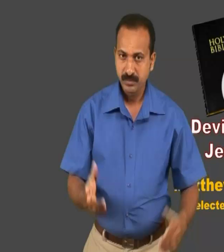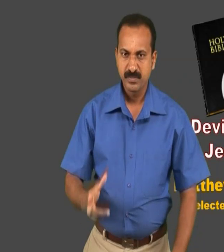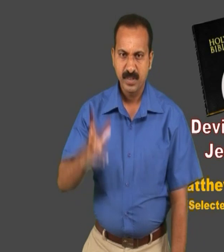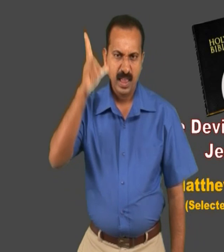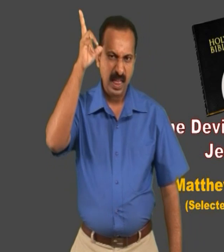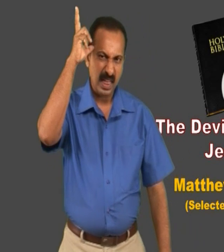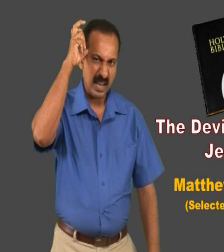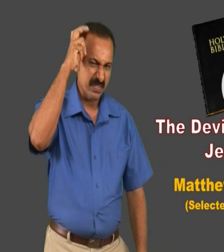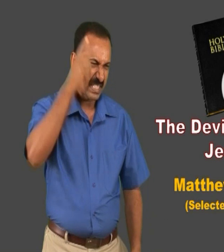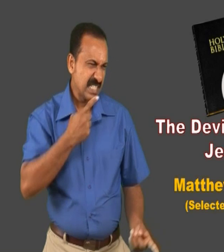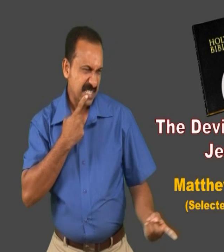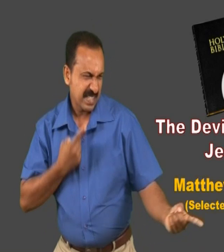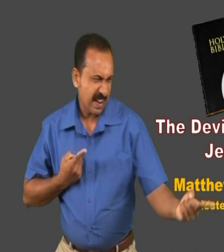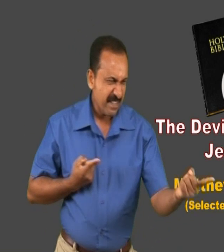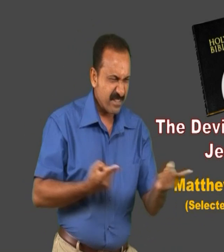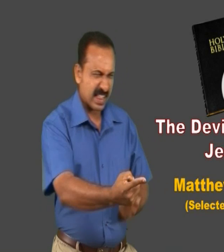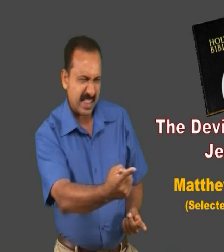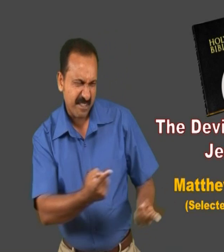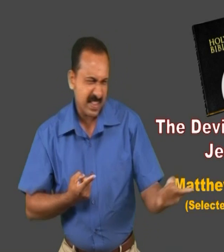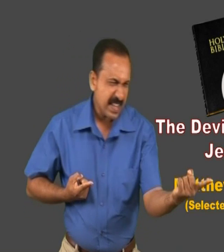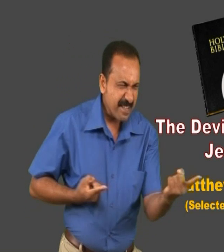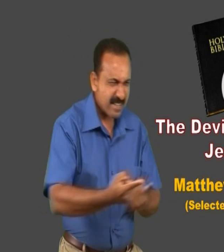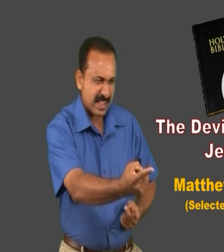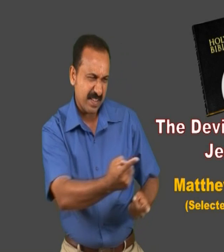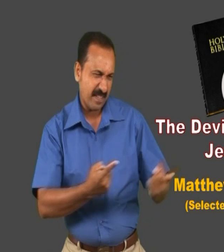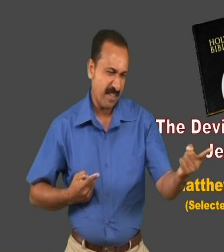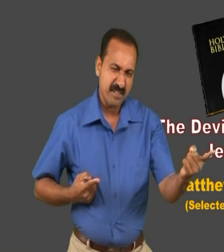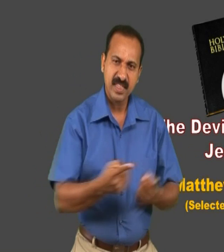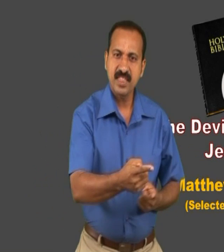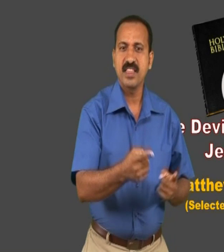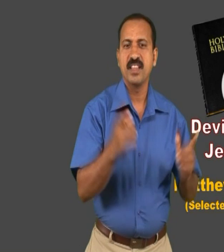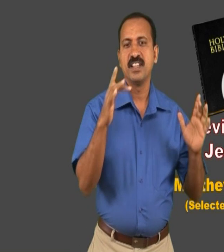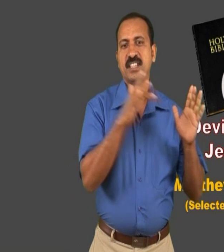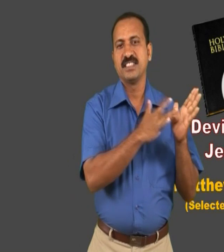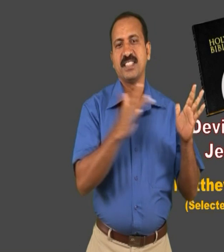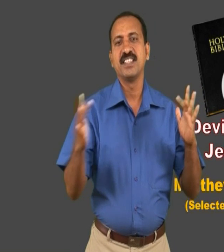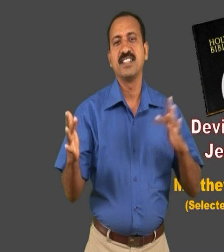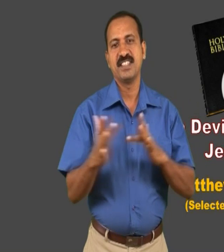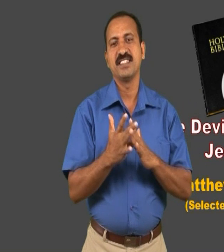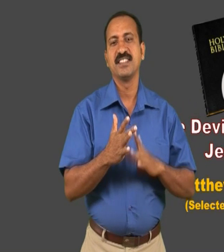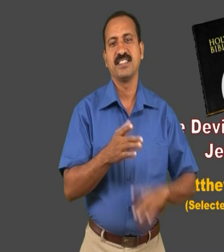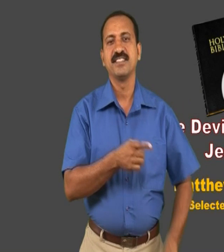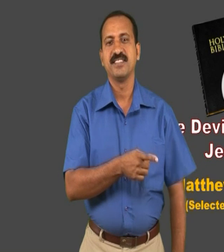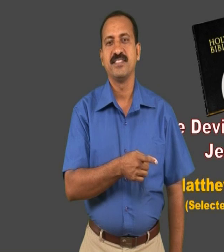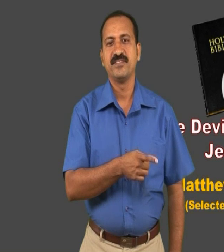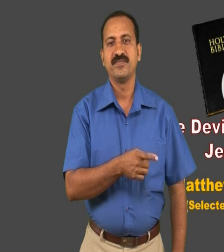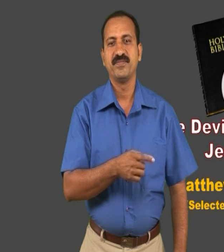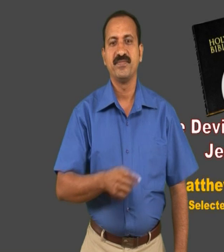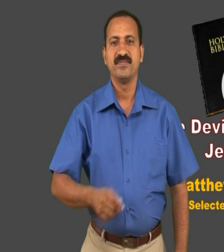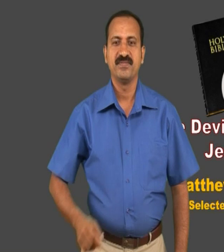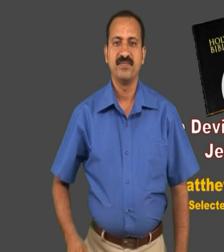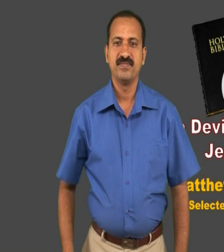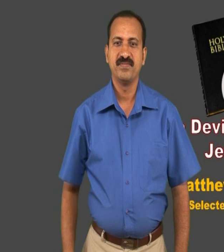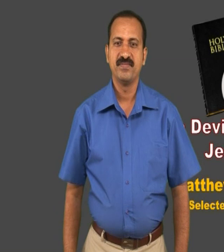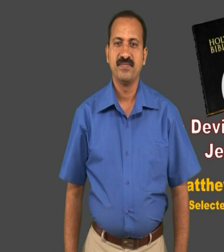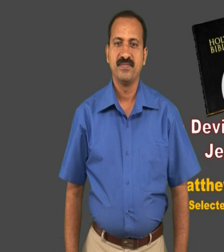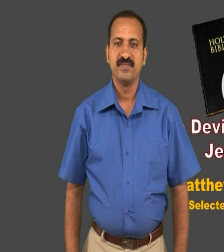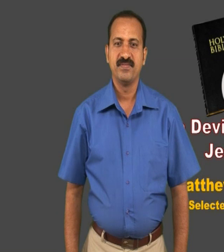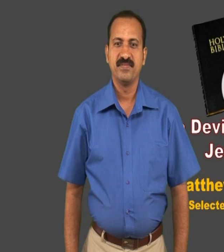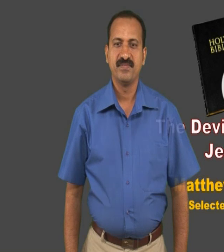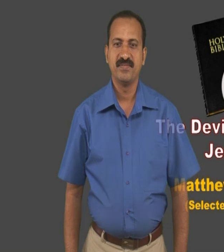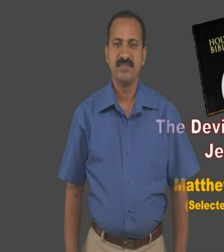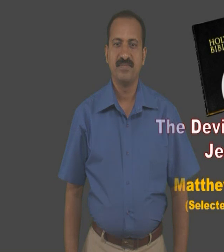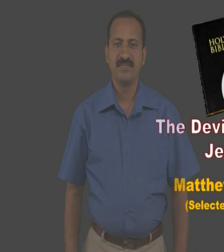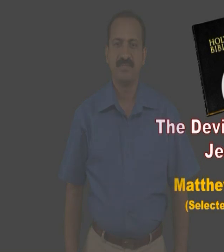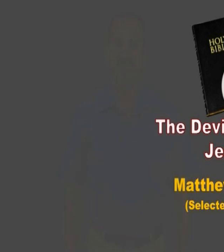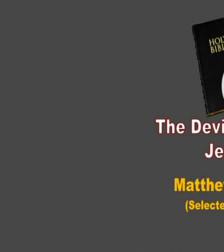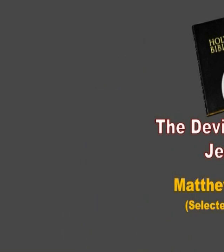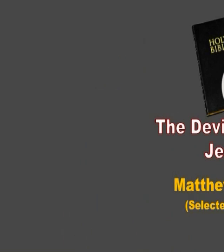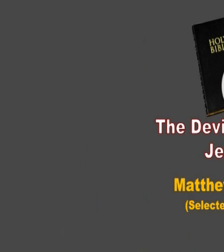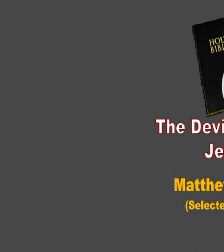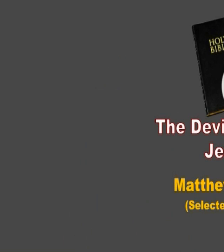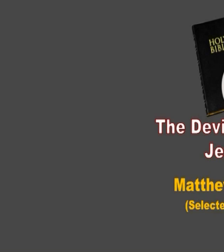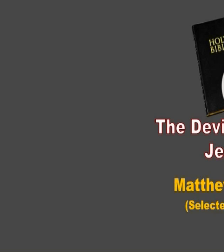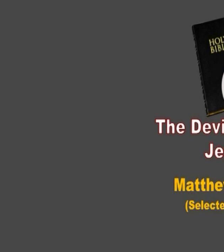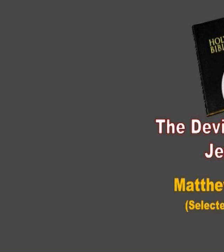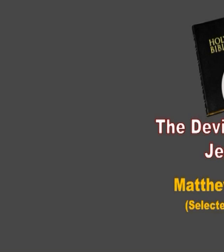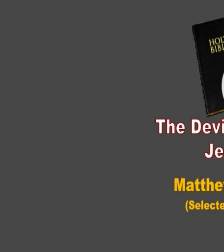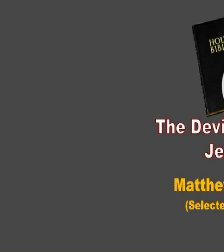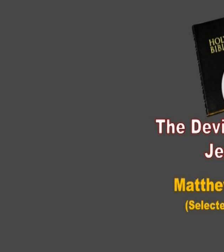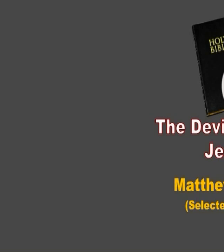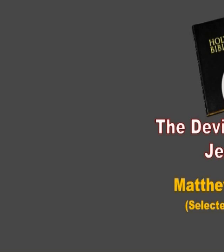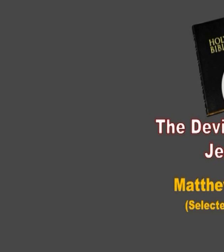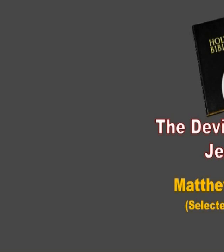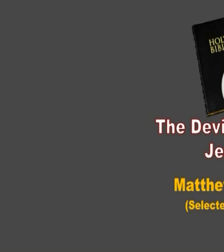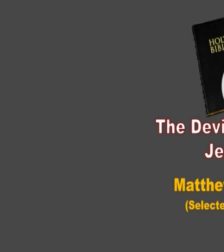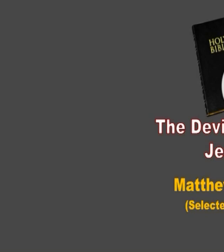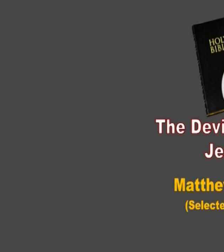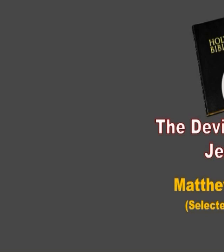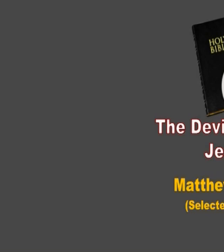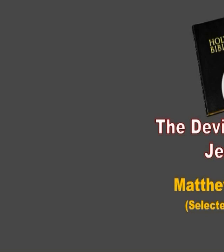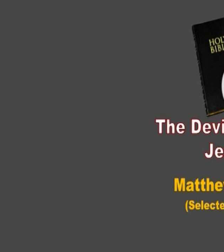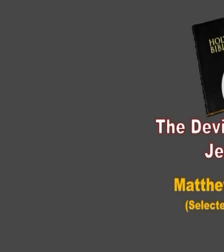The devil tempts Jesus